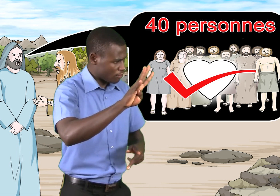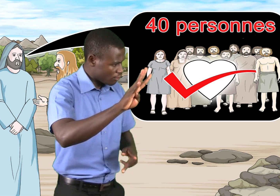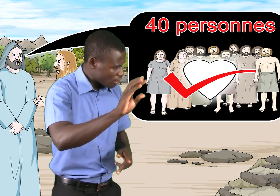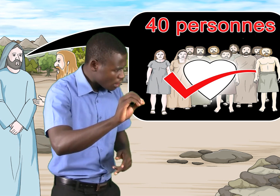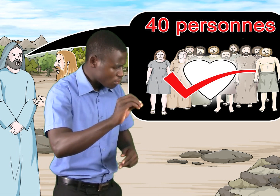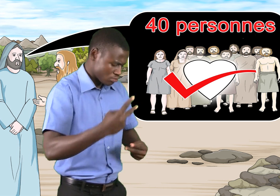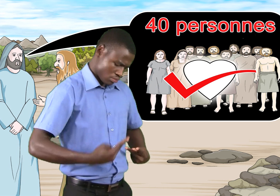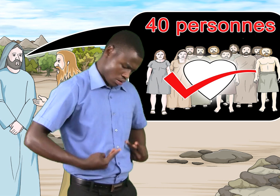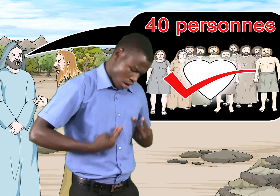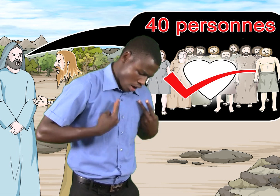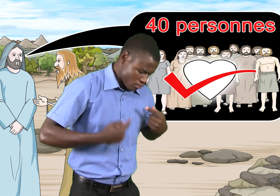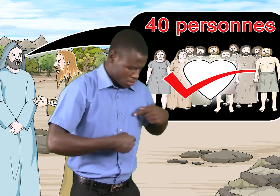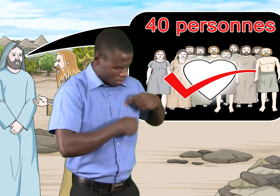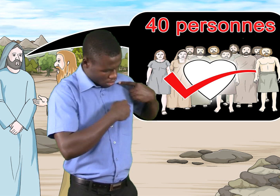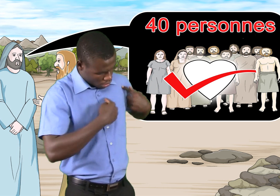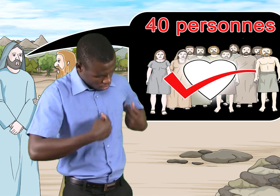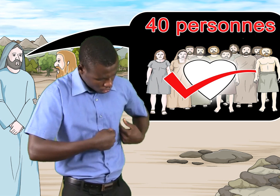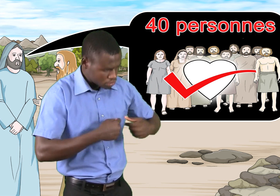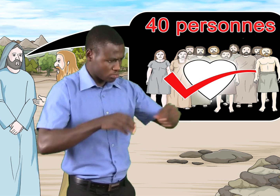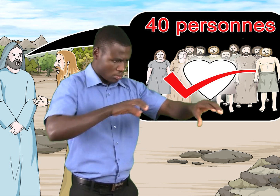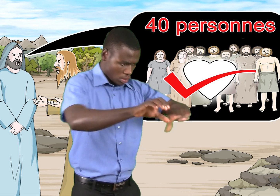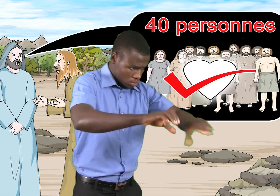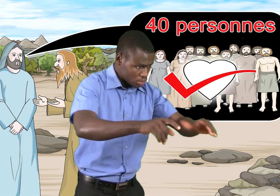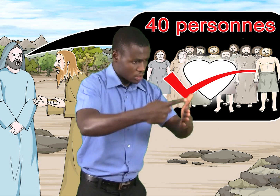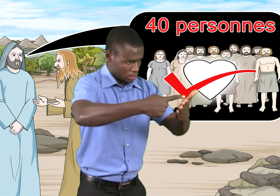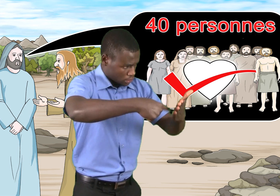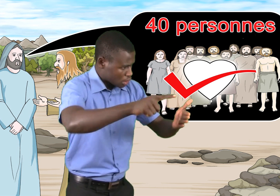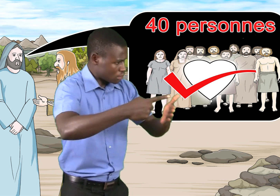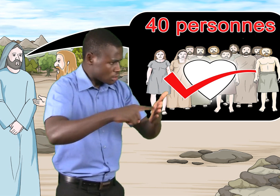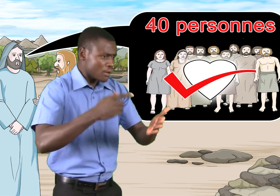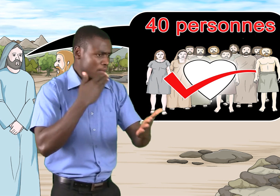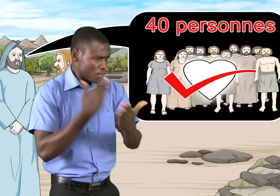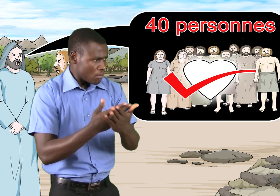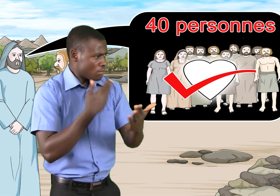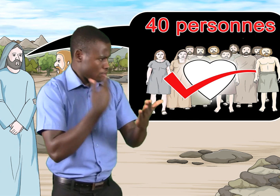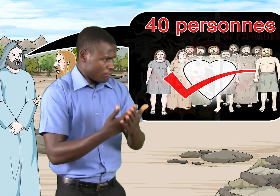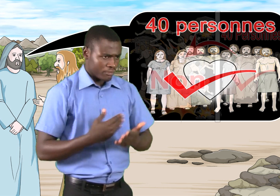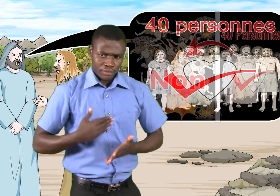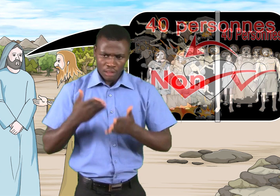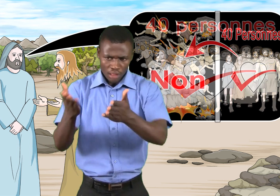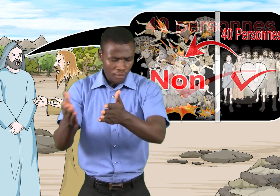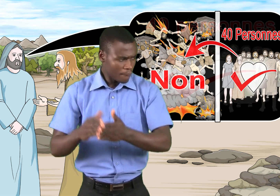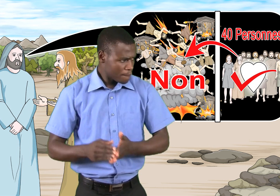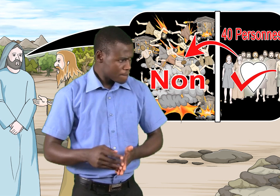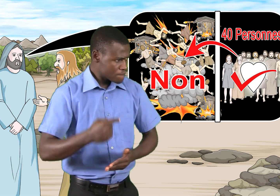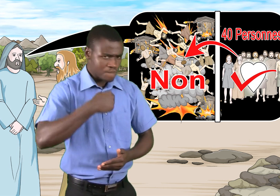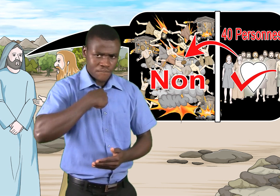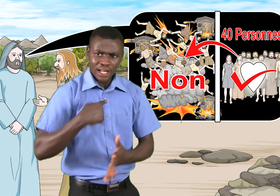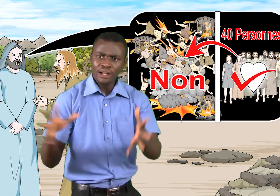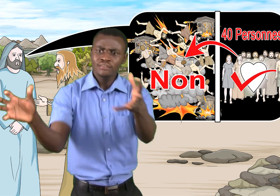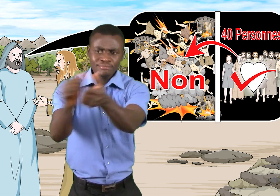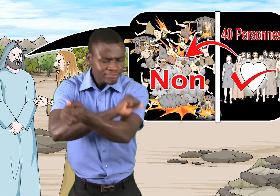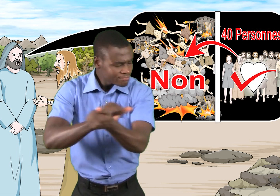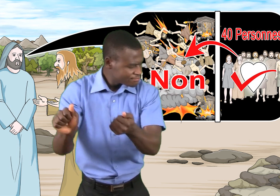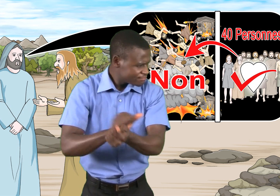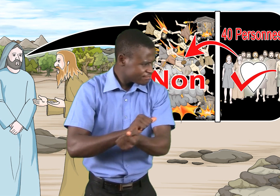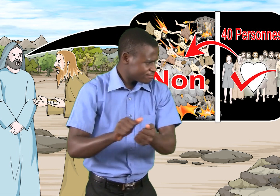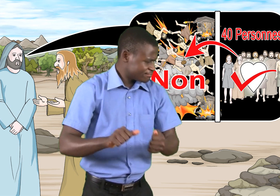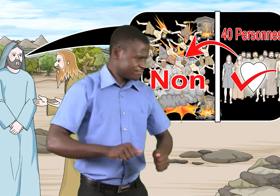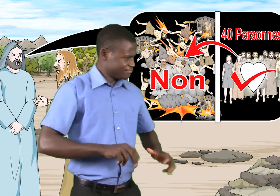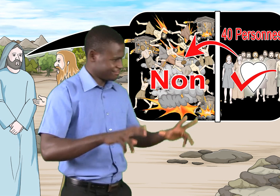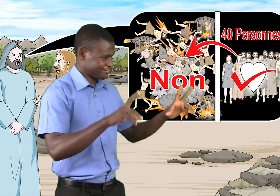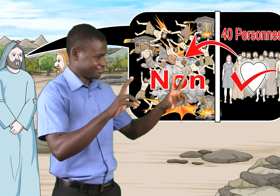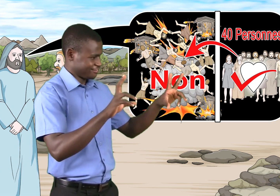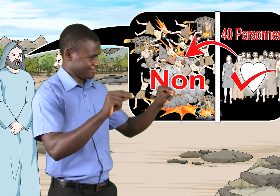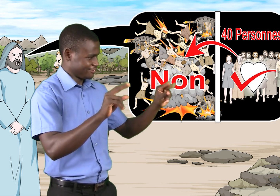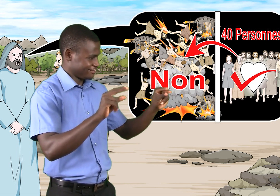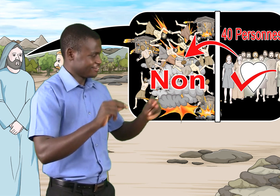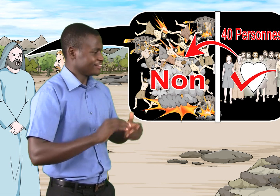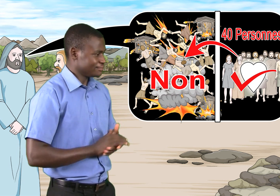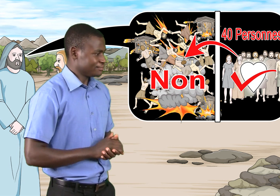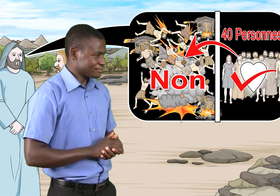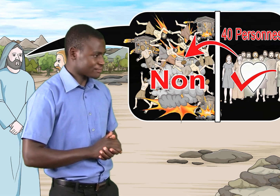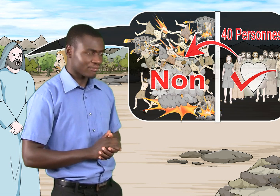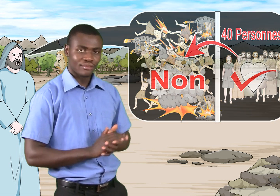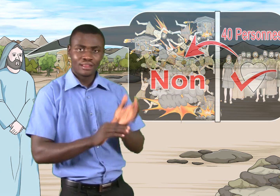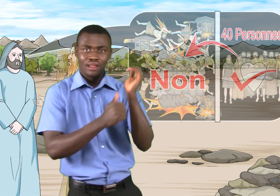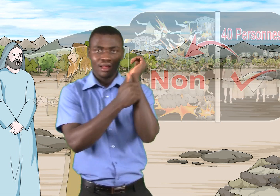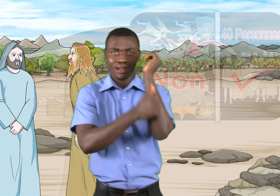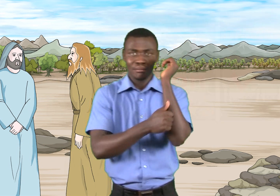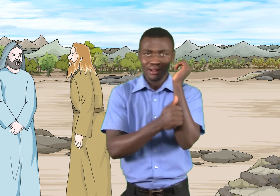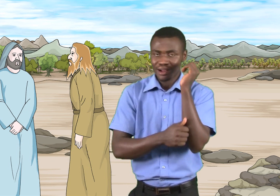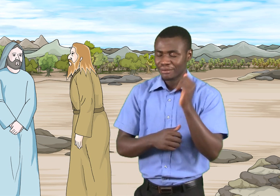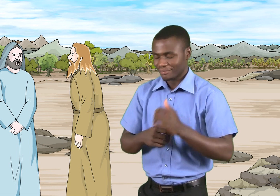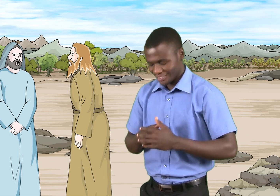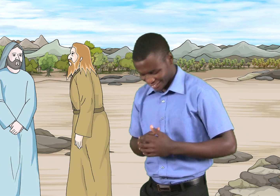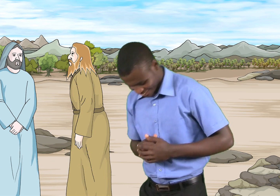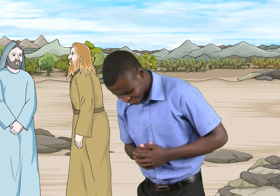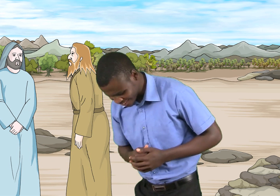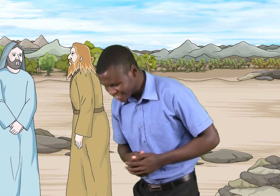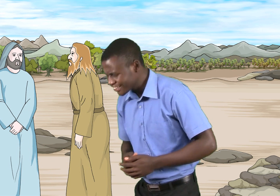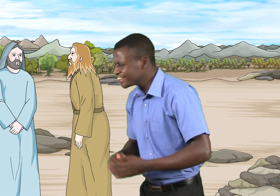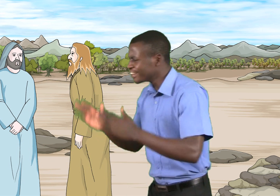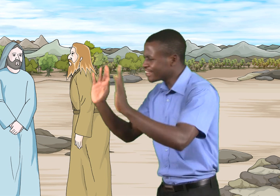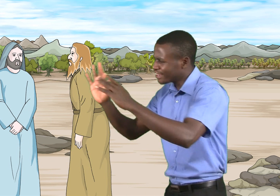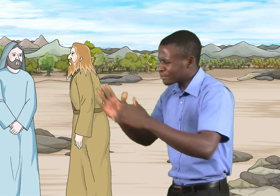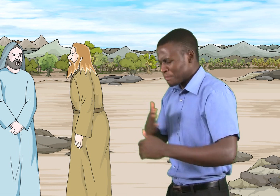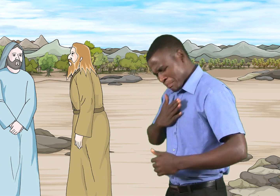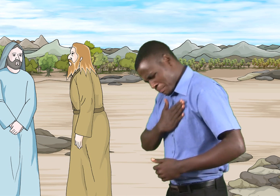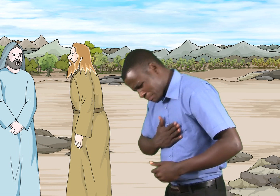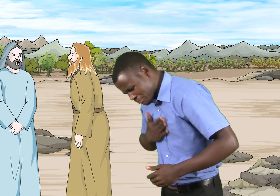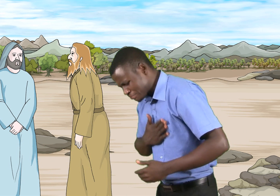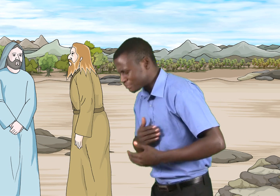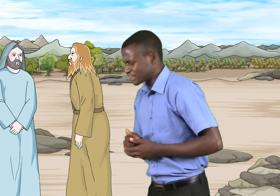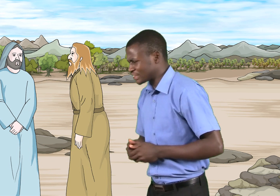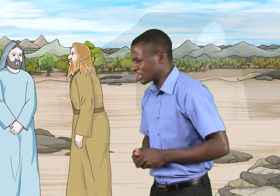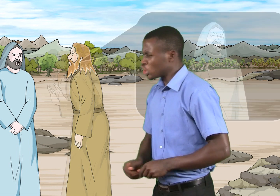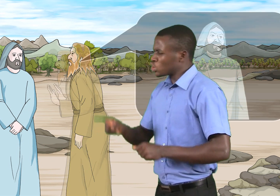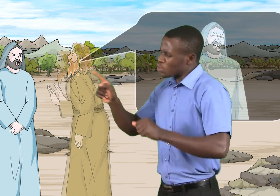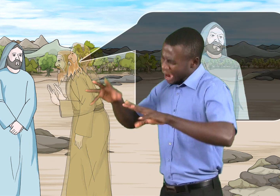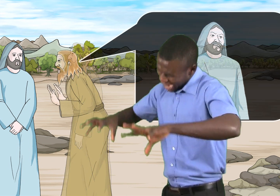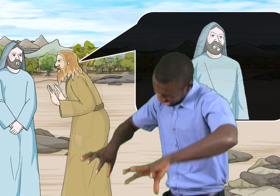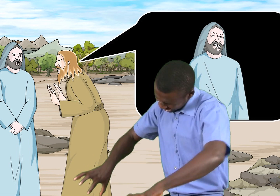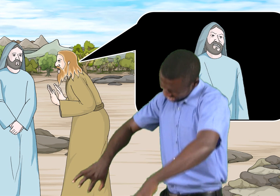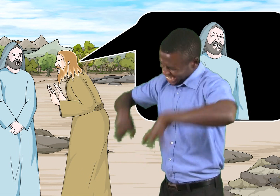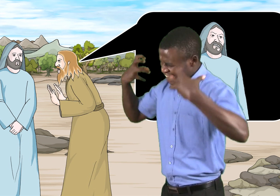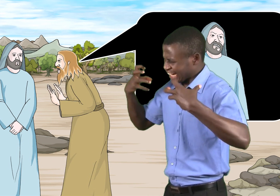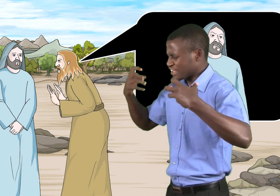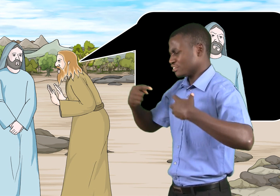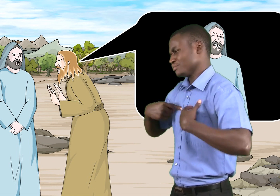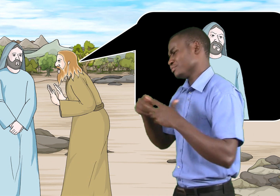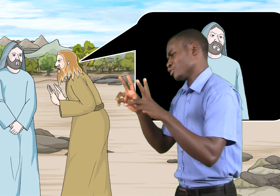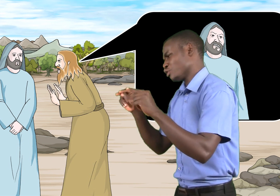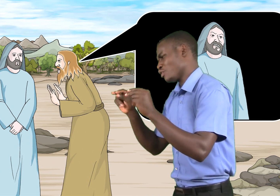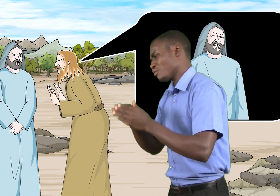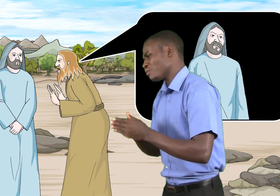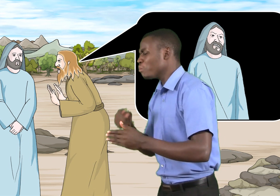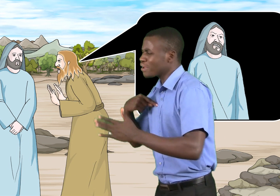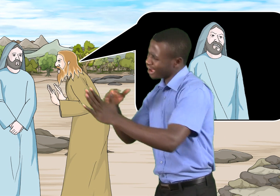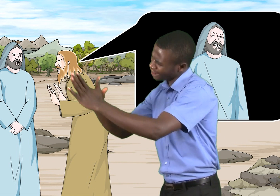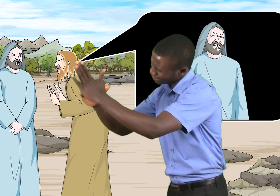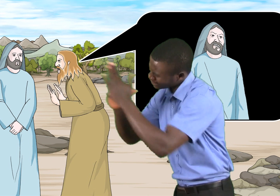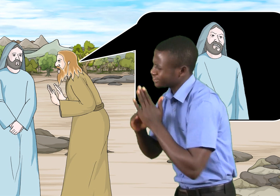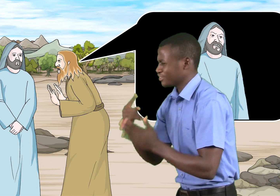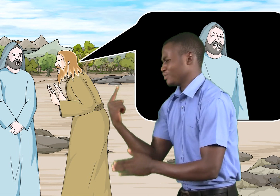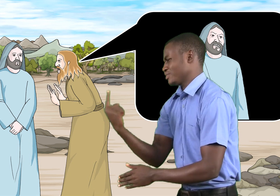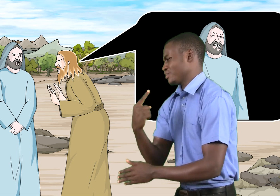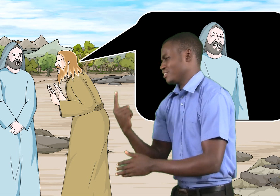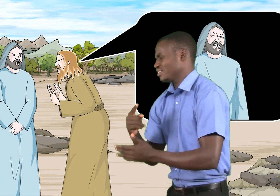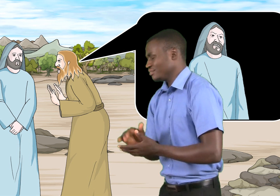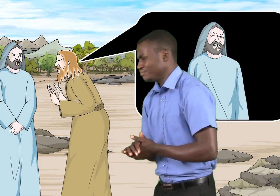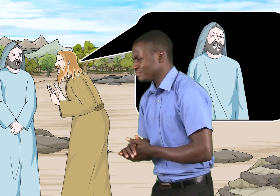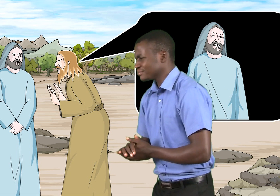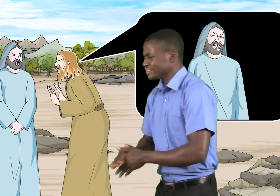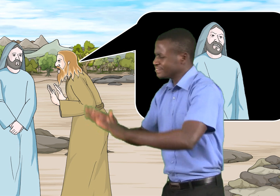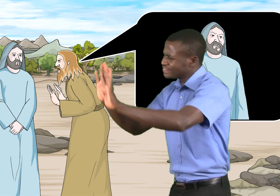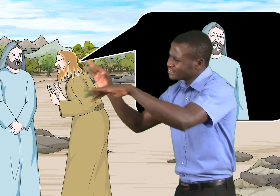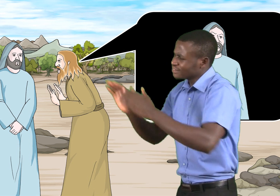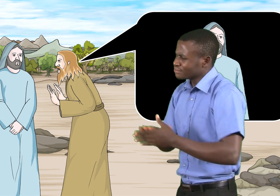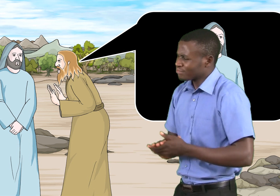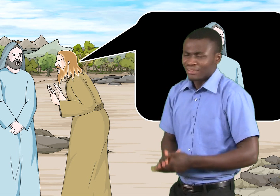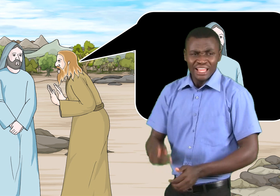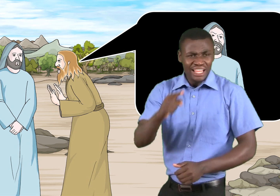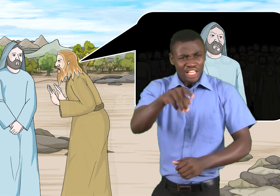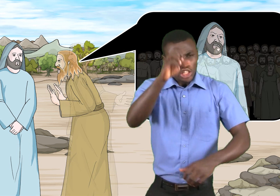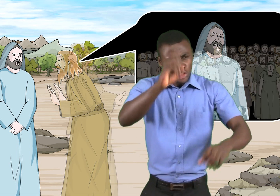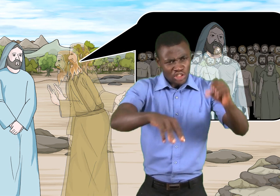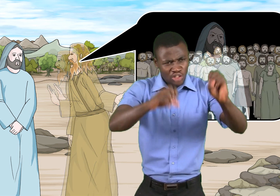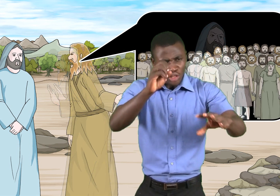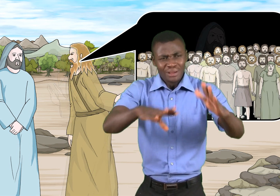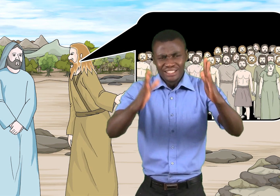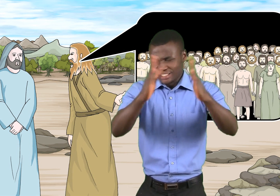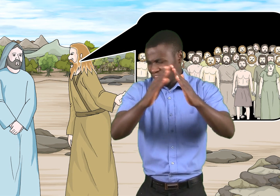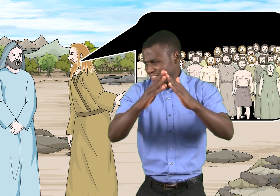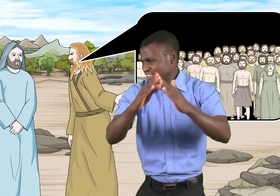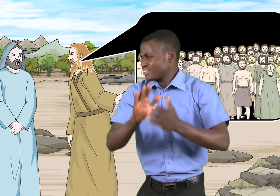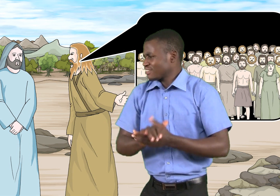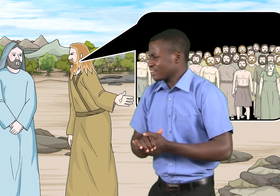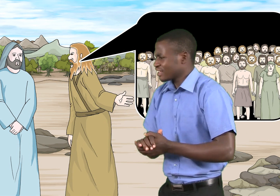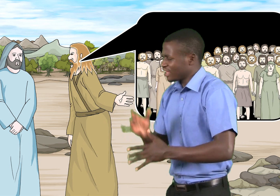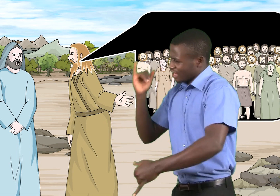Then Abraham said, “May the Lord not be angry, but let me speak further.